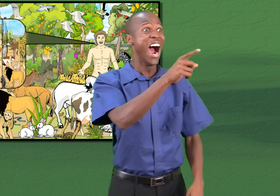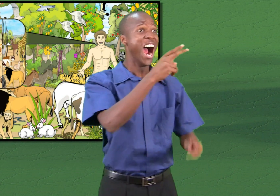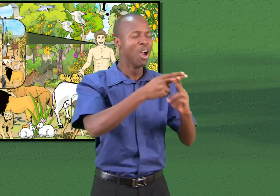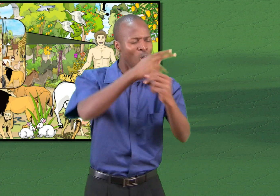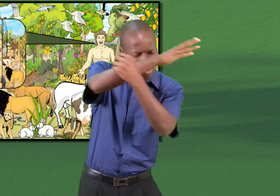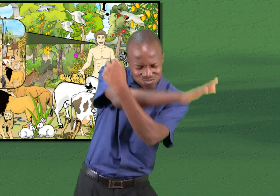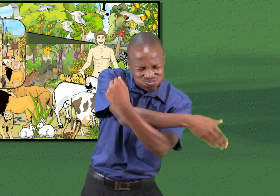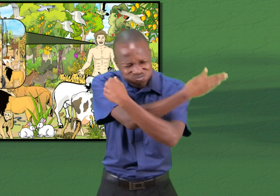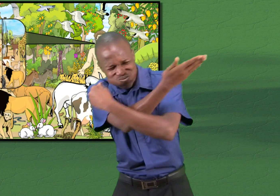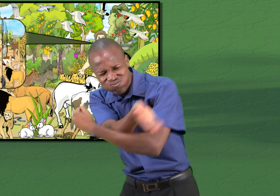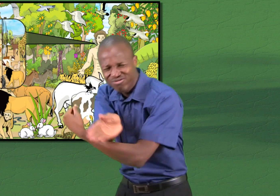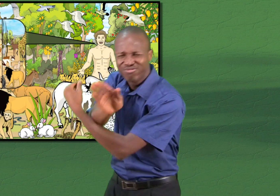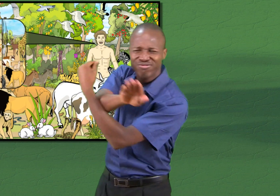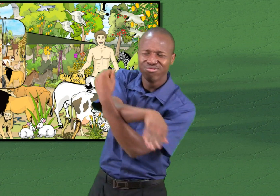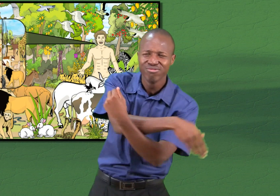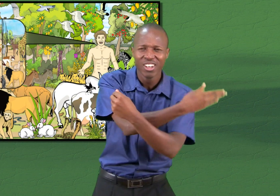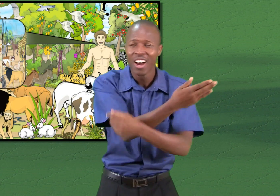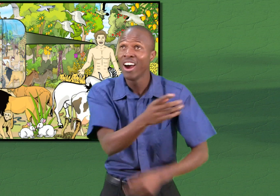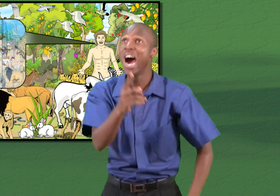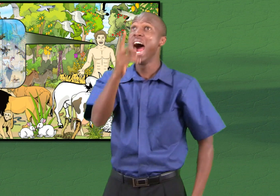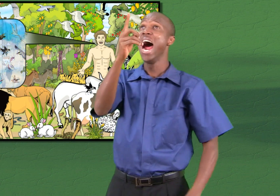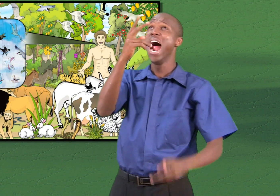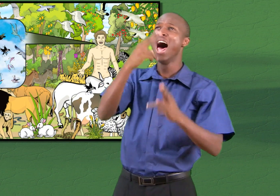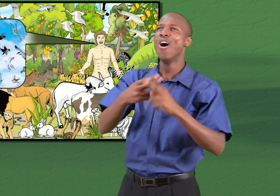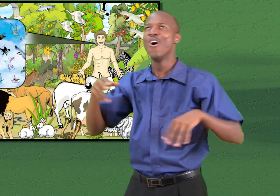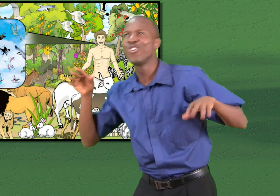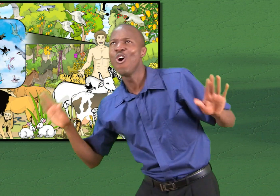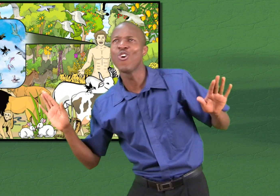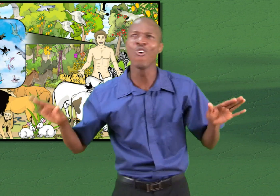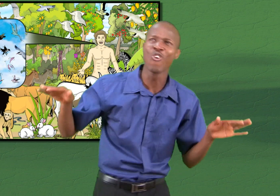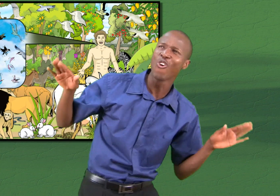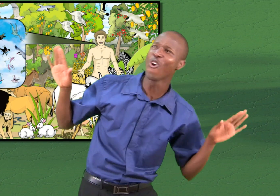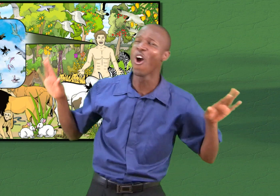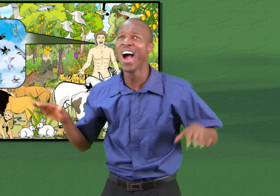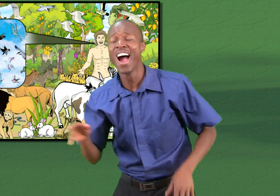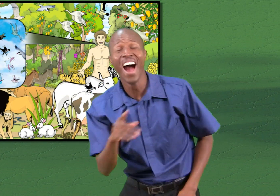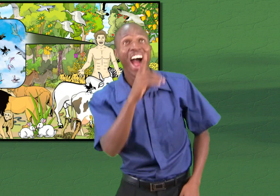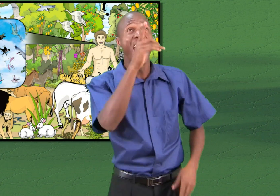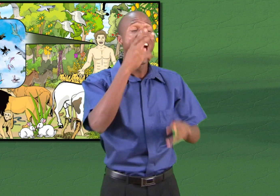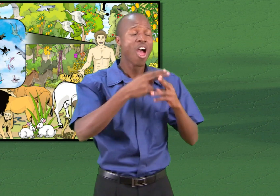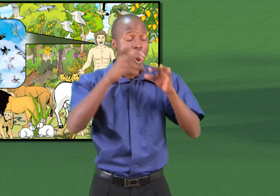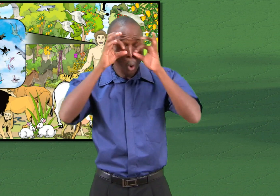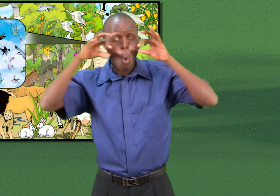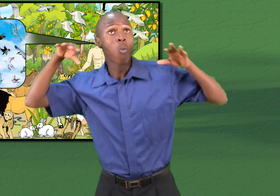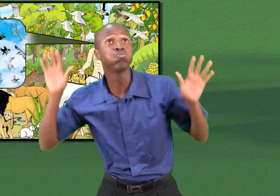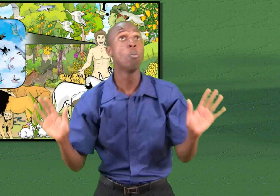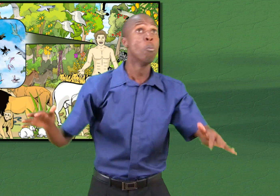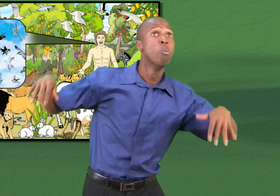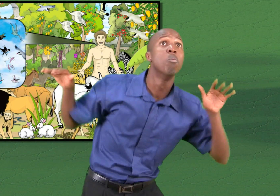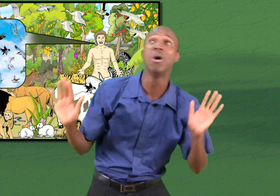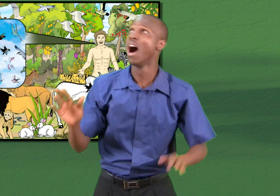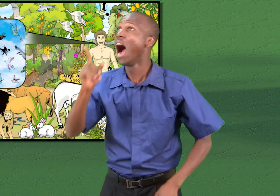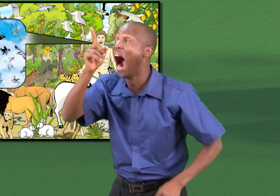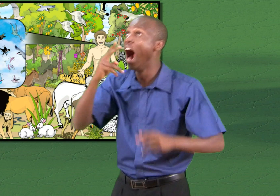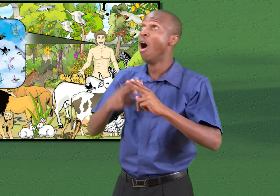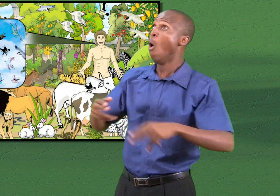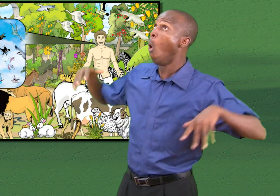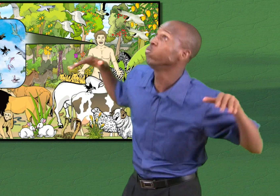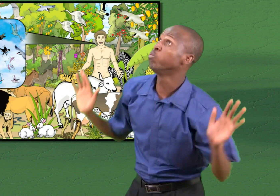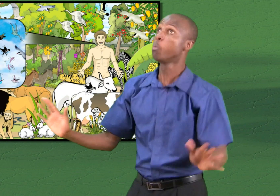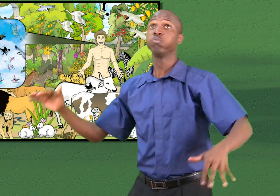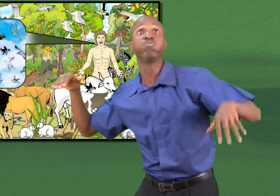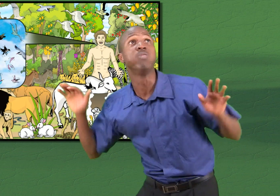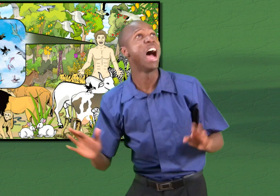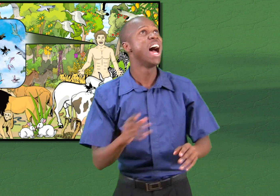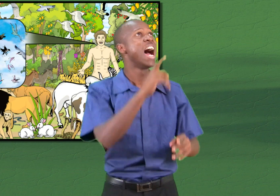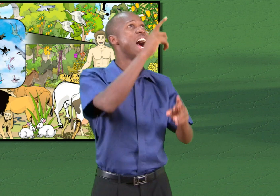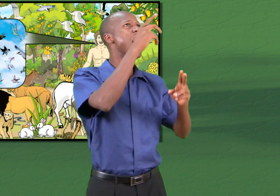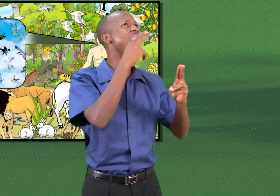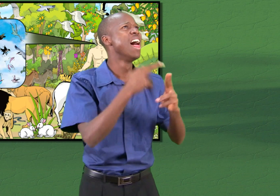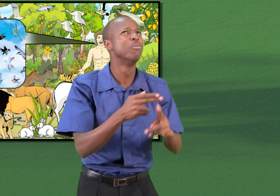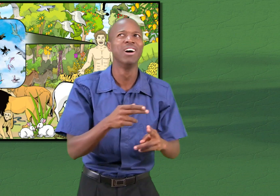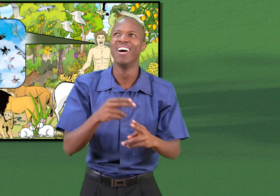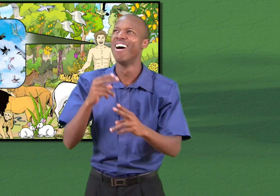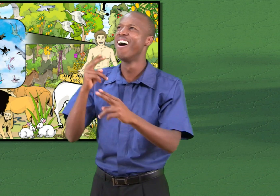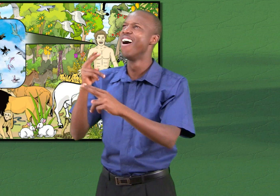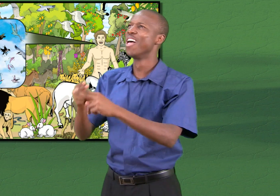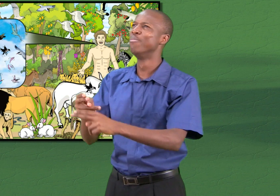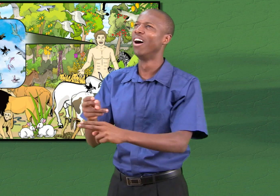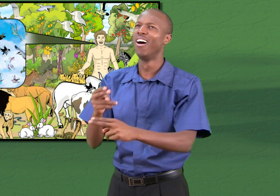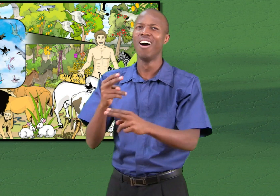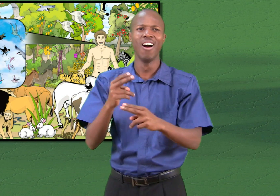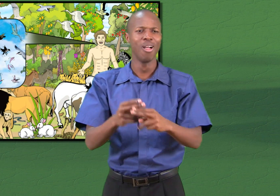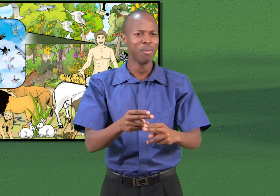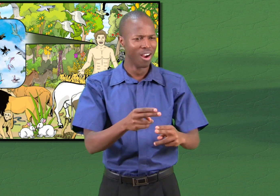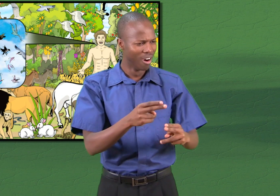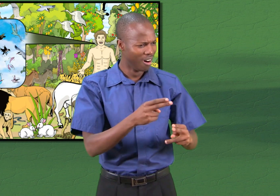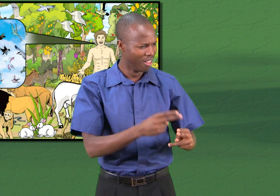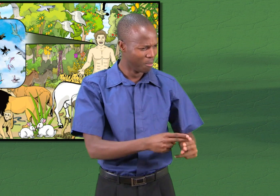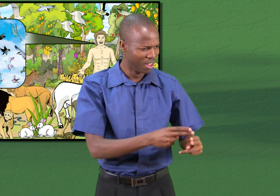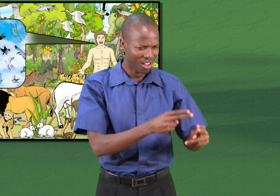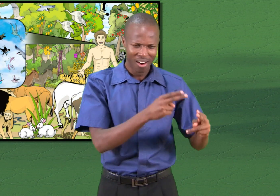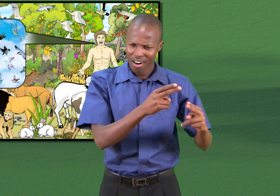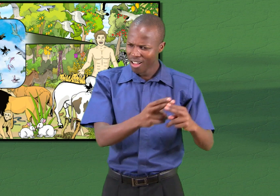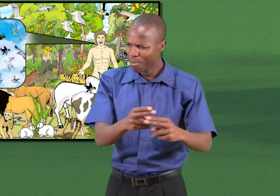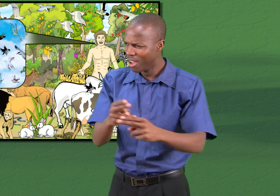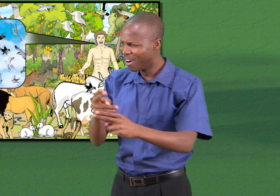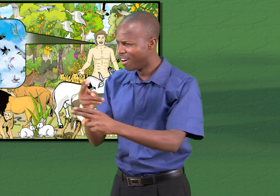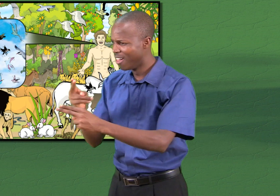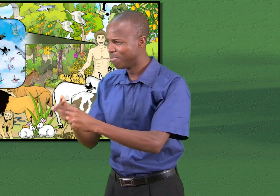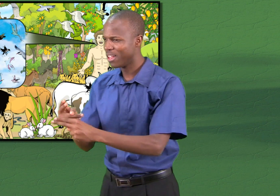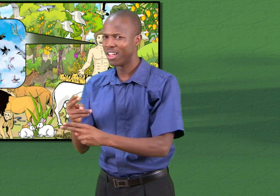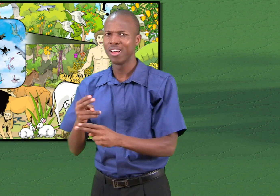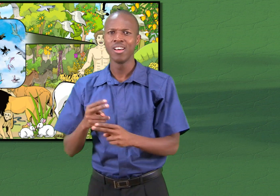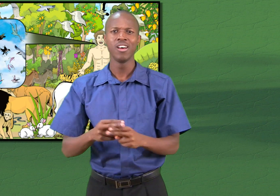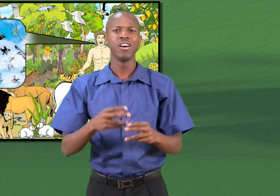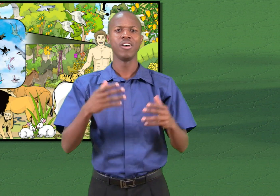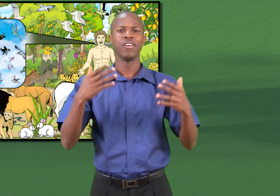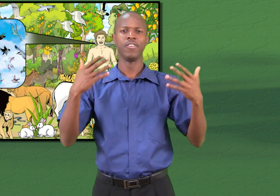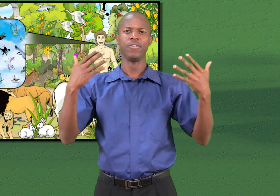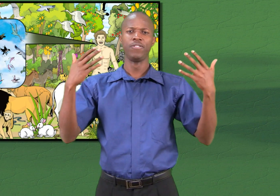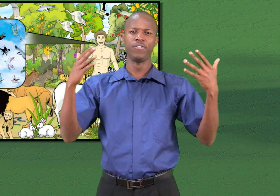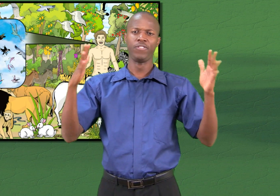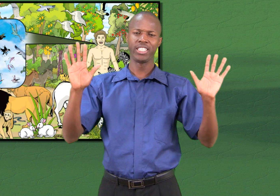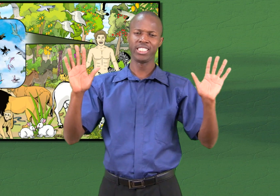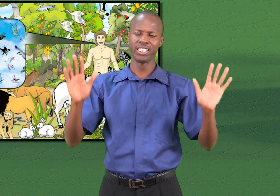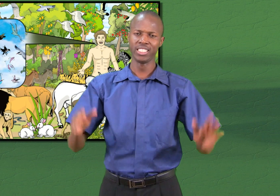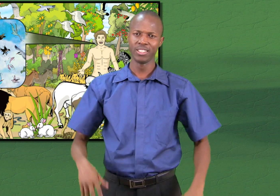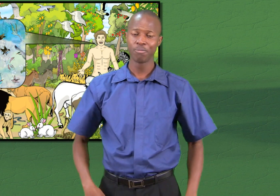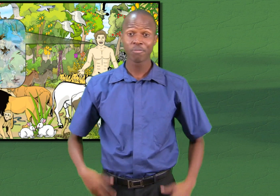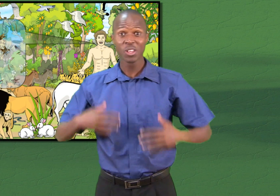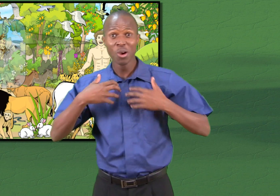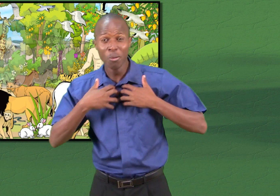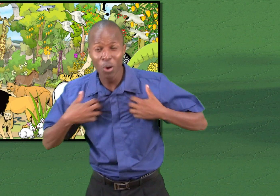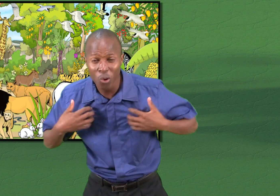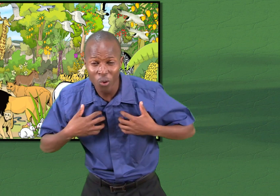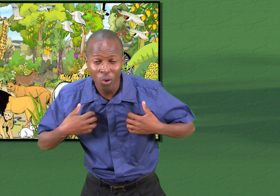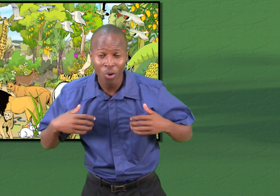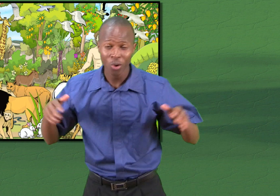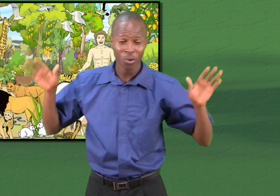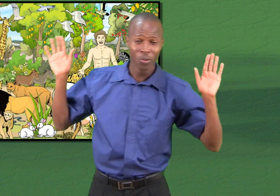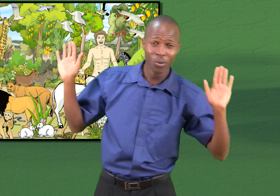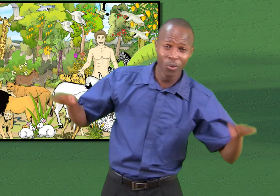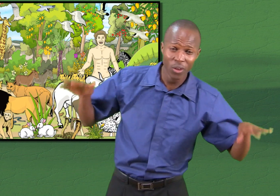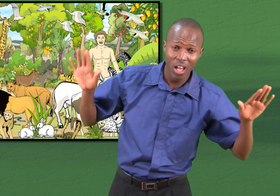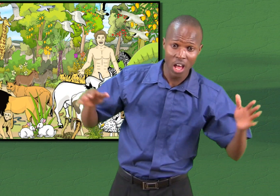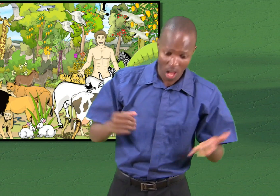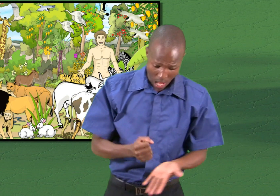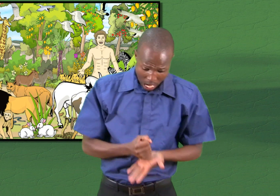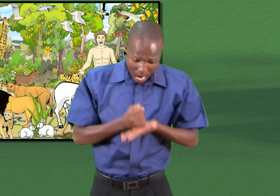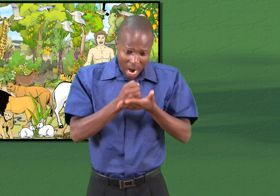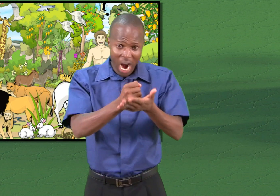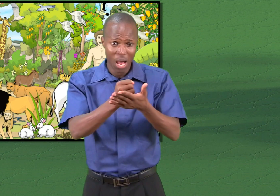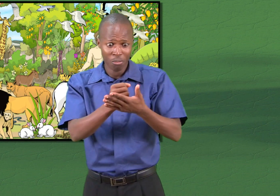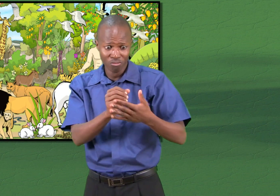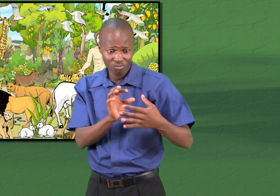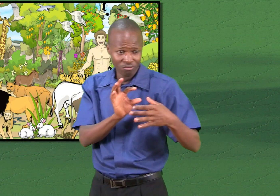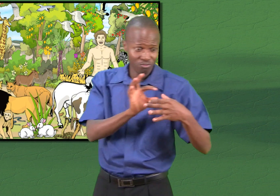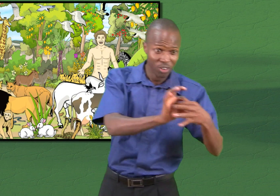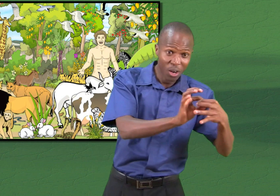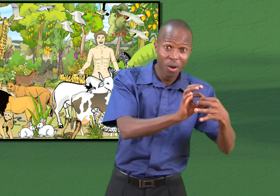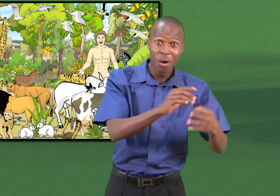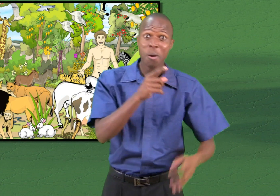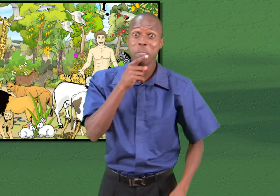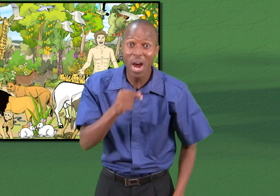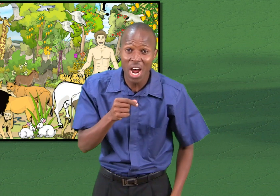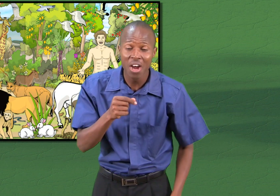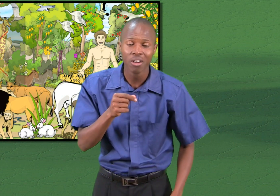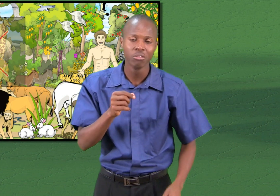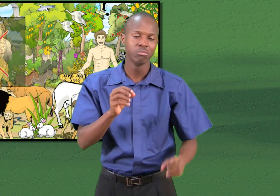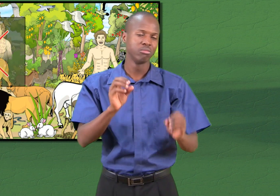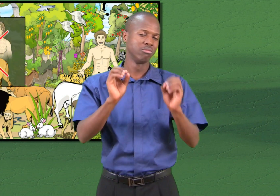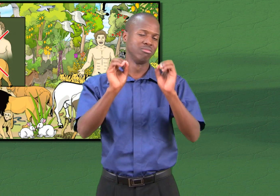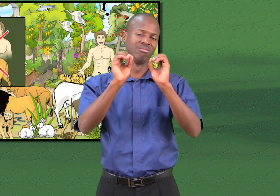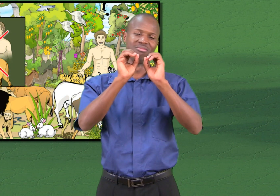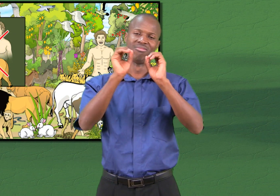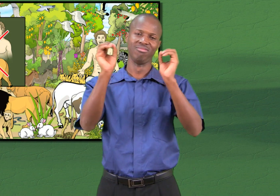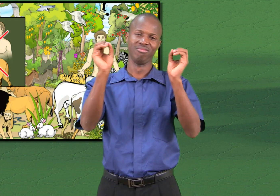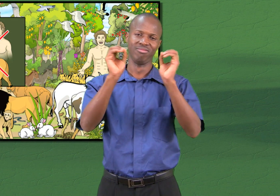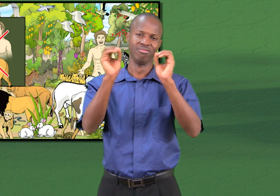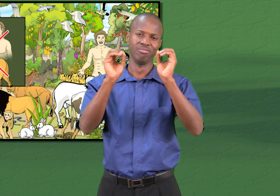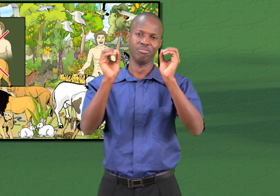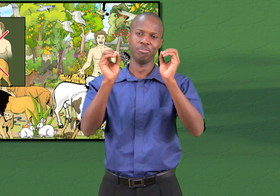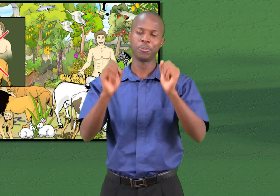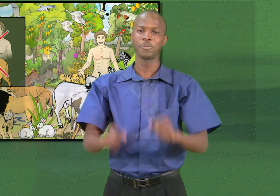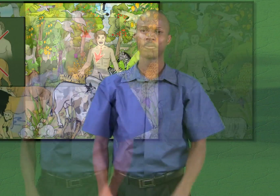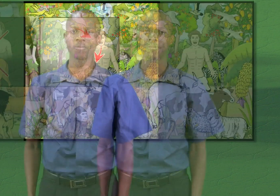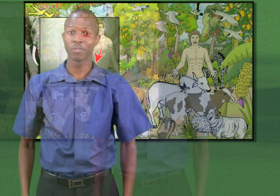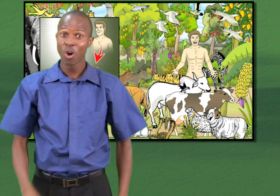The man gave names to all the livestock, to the birds of the air, and to every beast of the field.